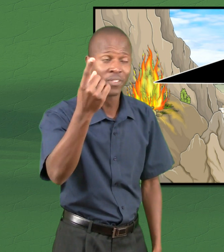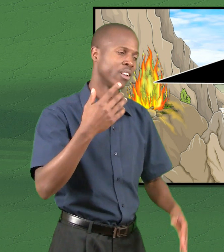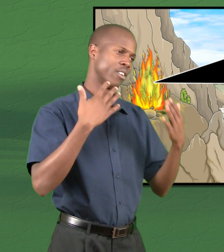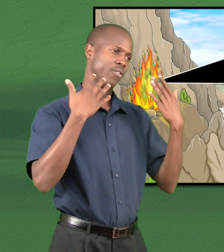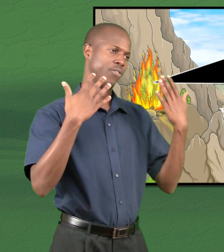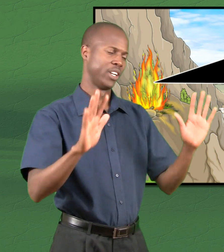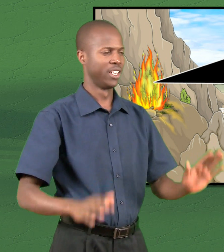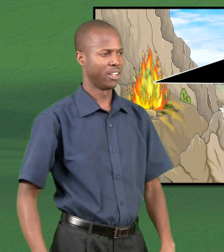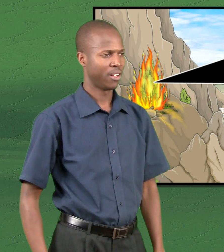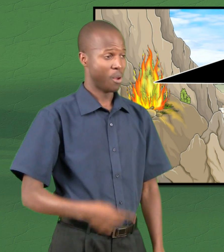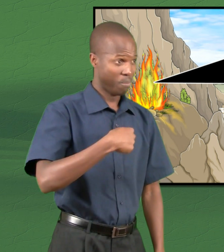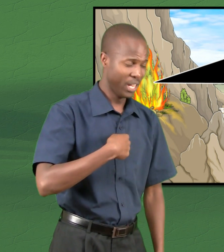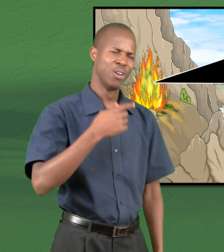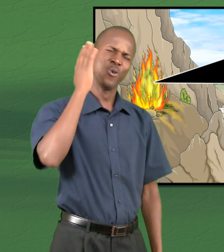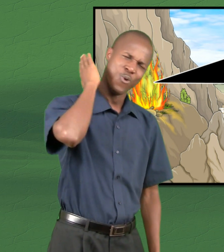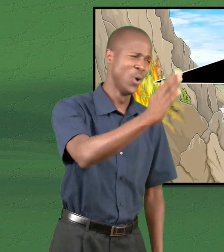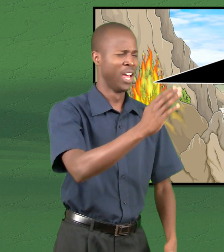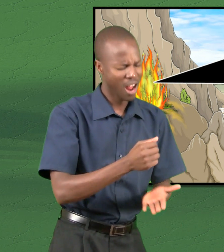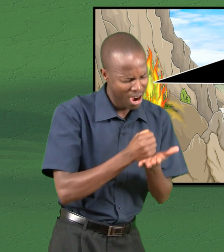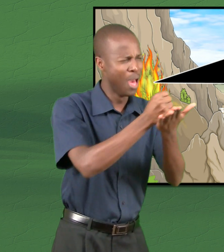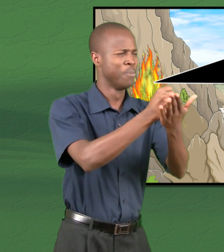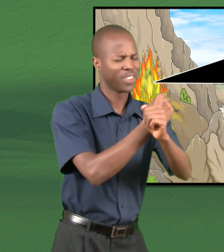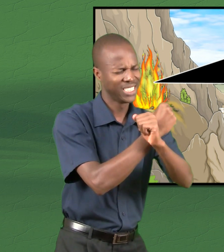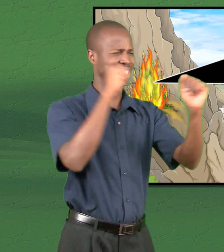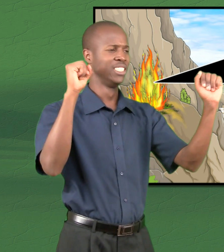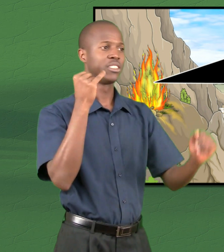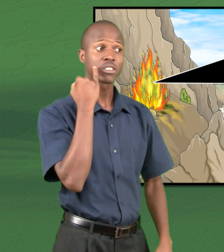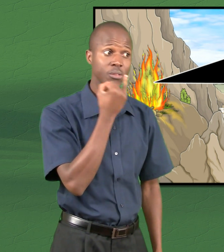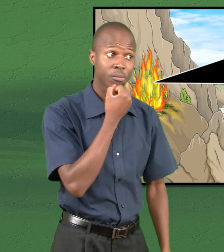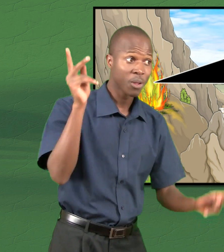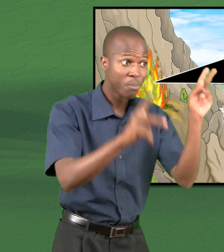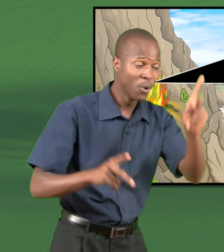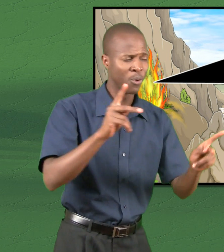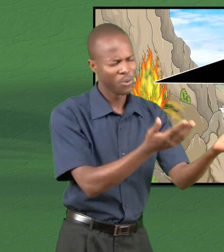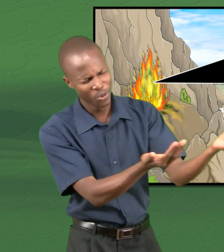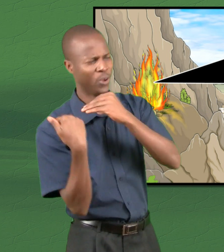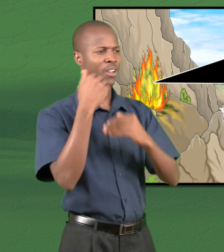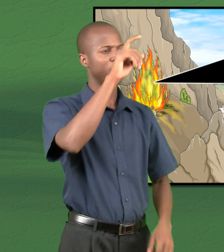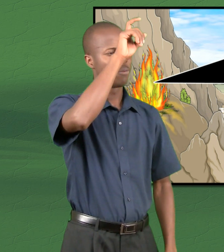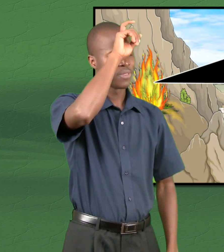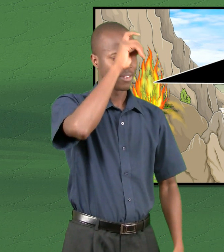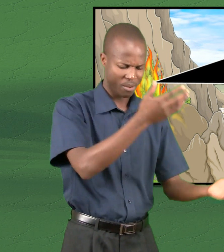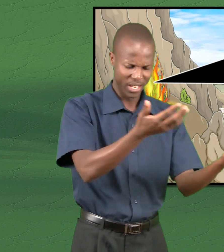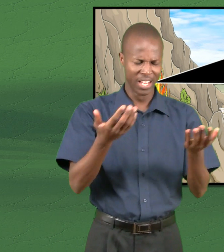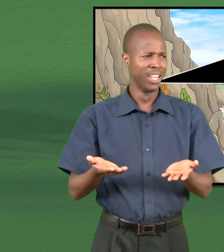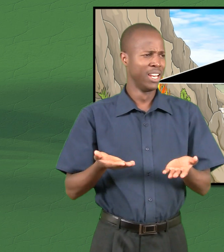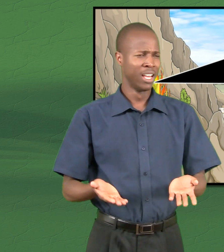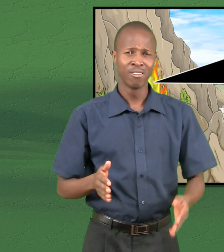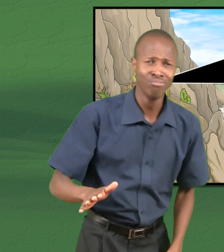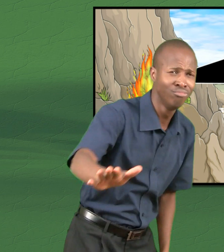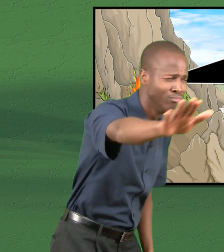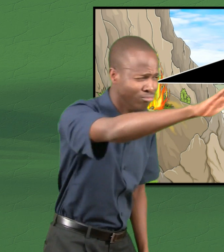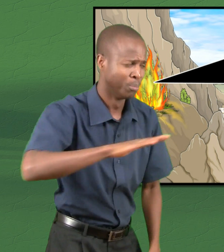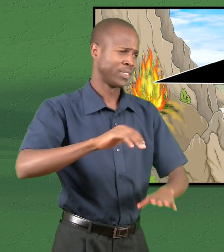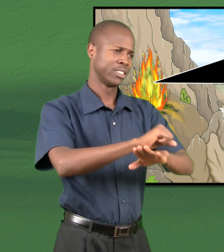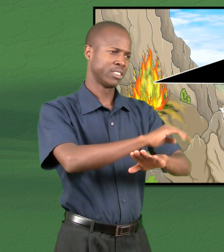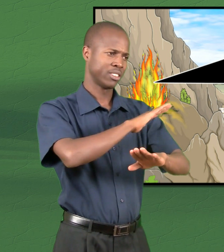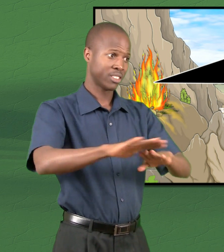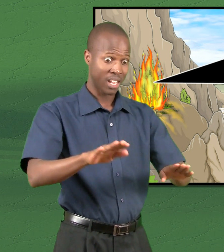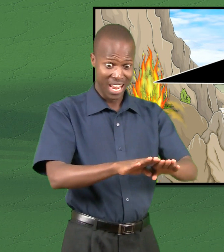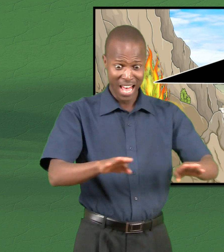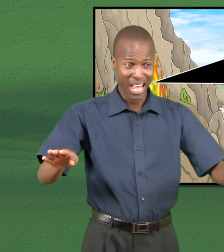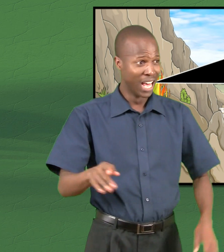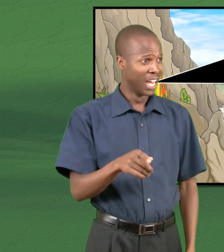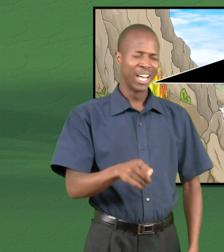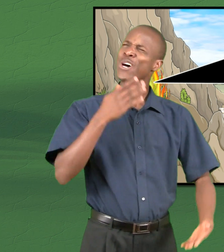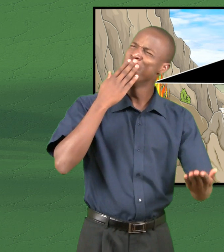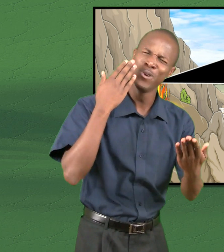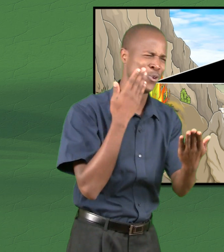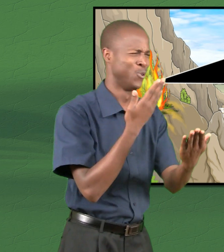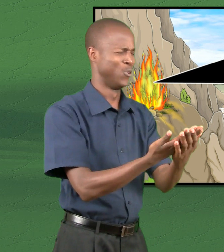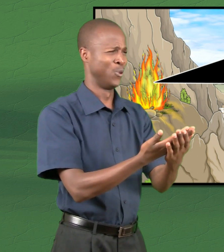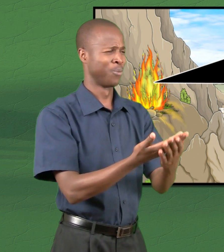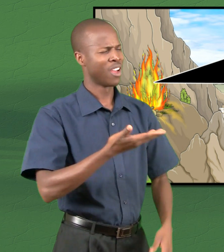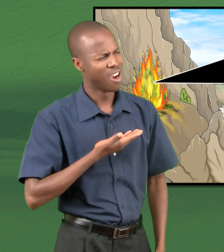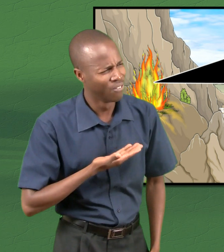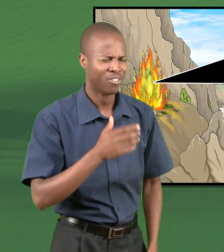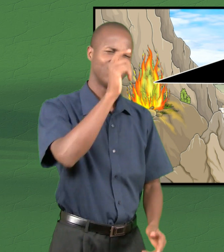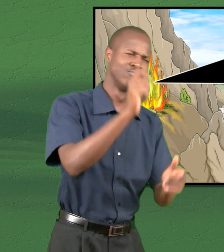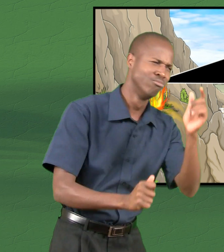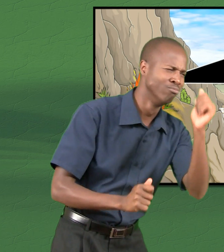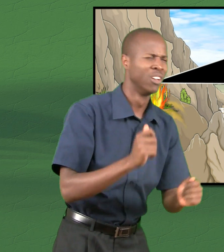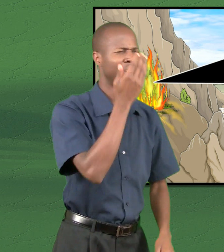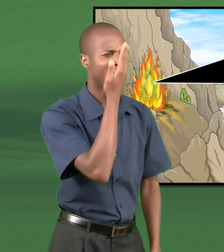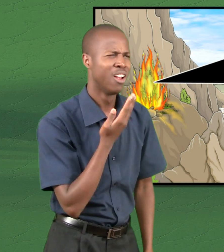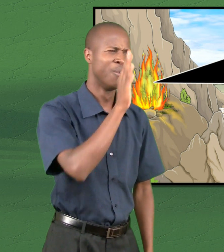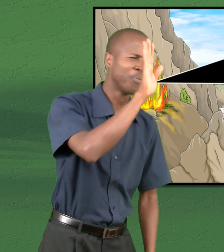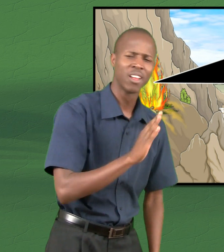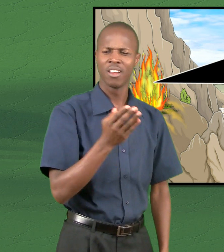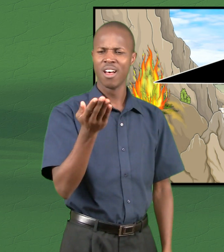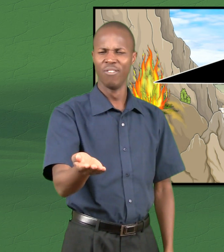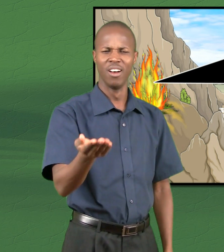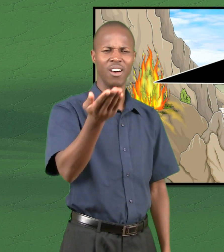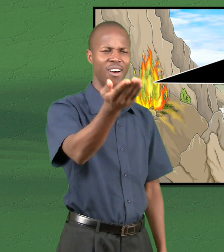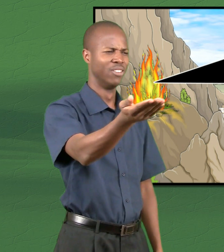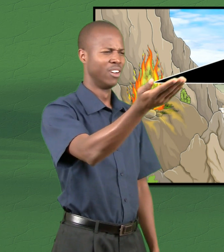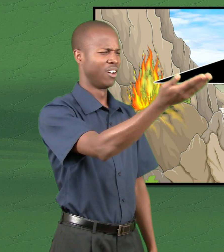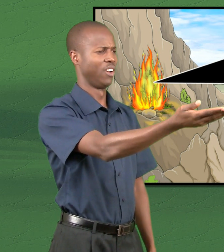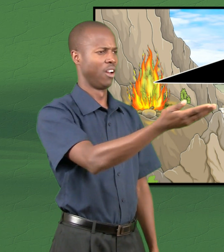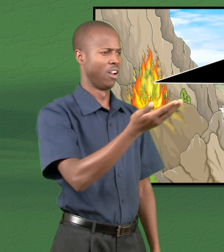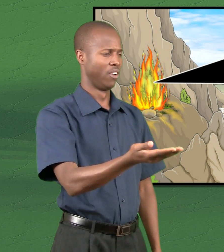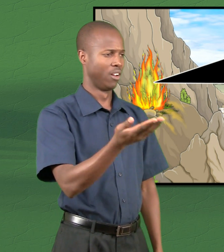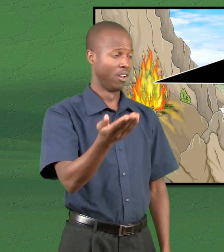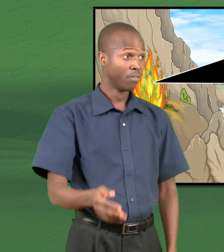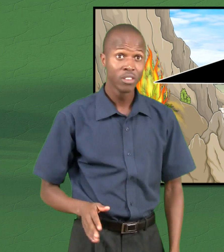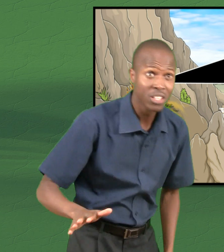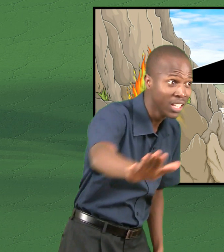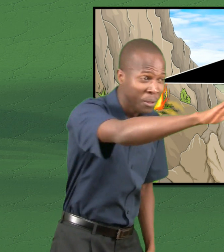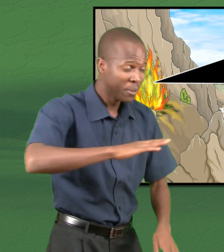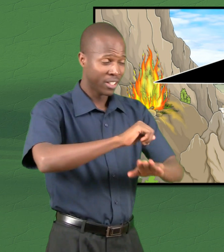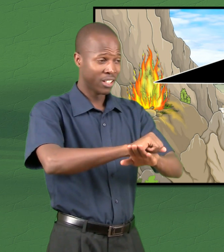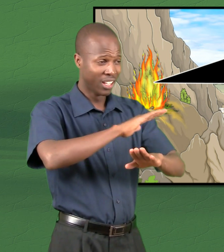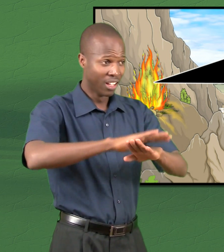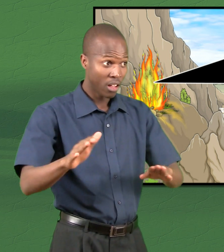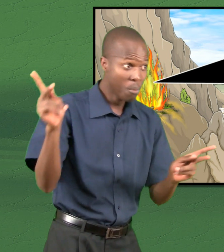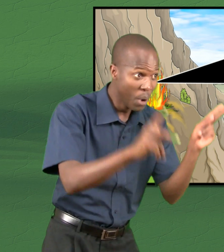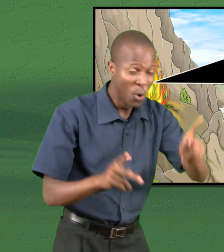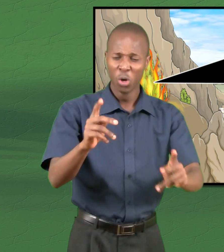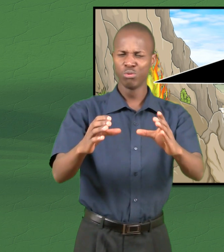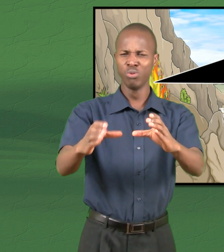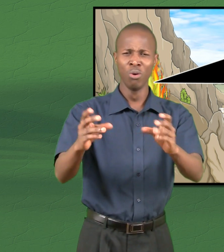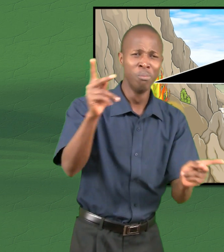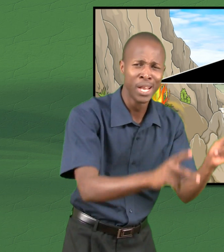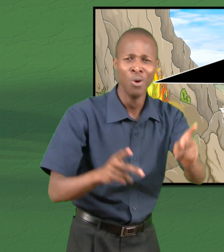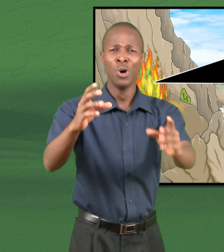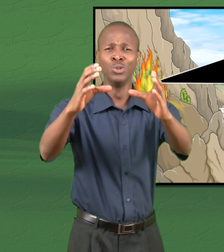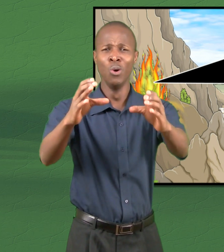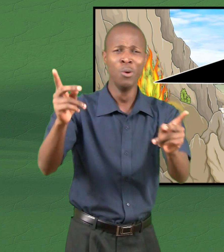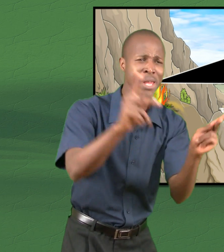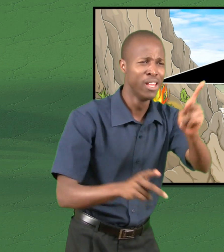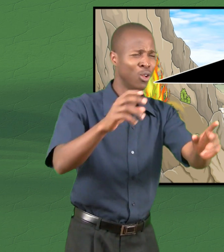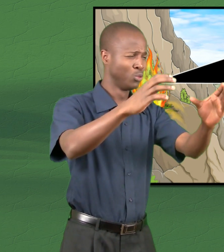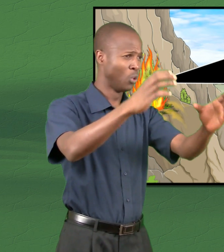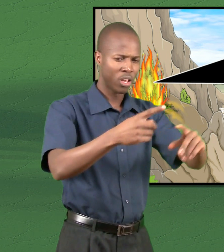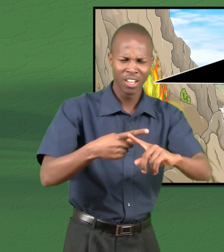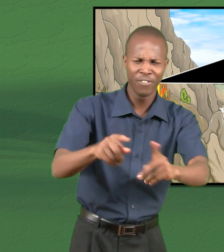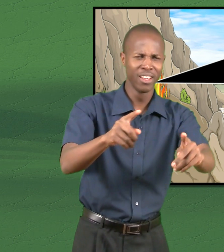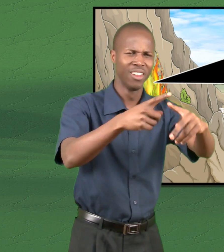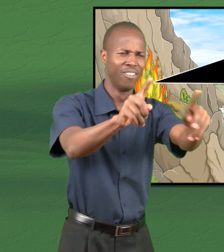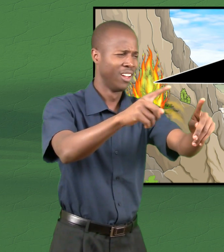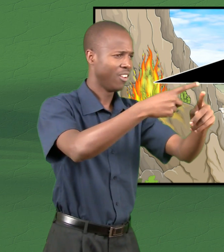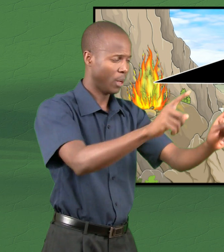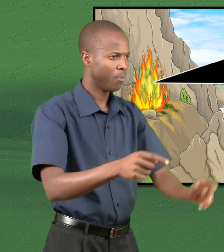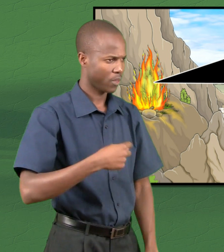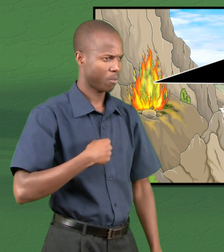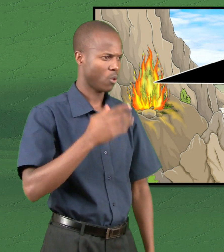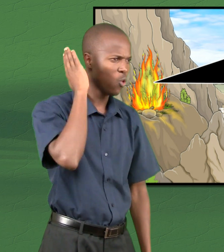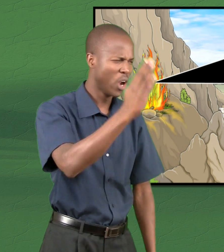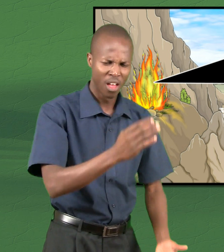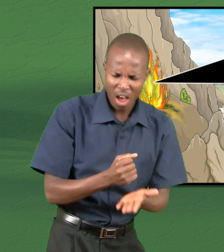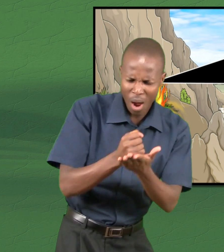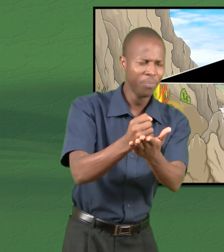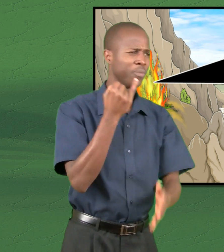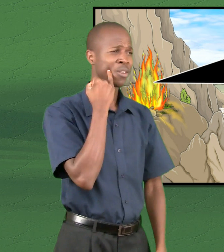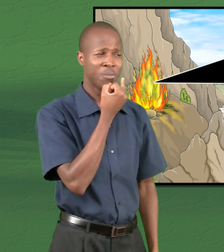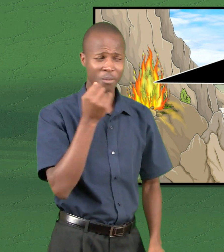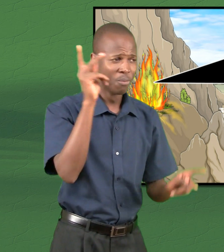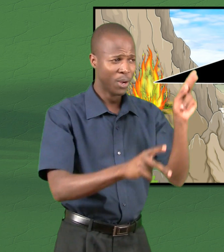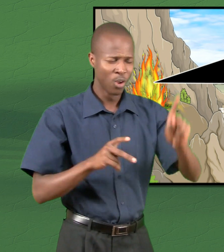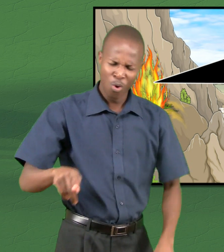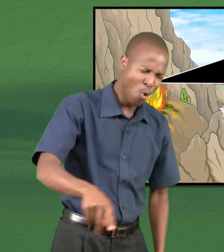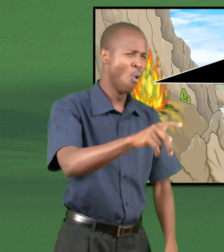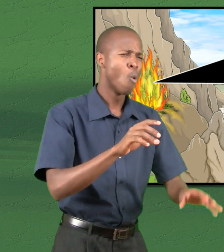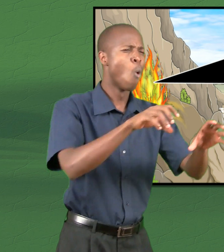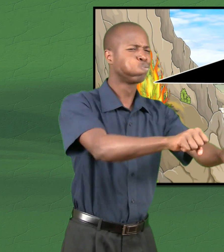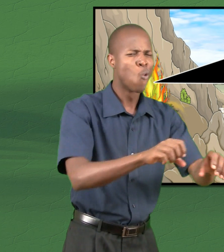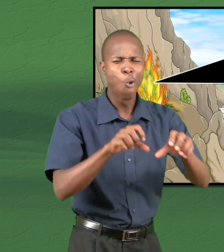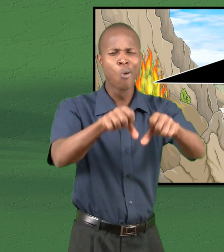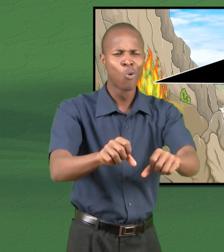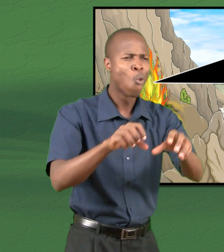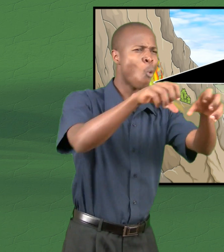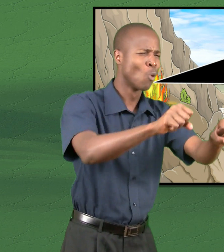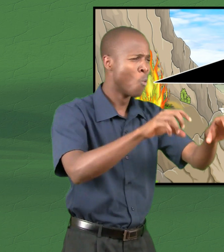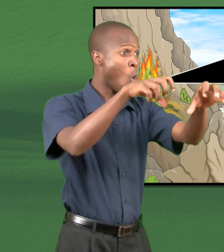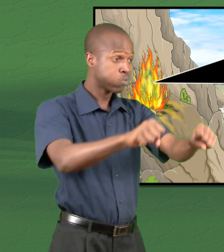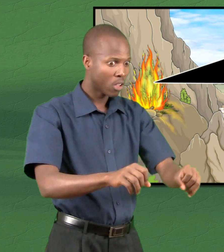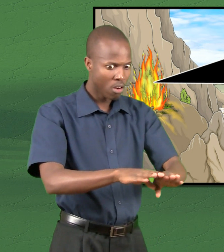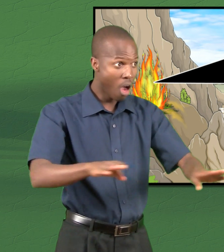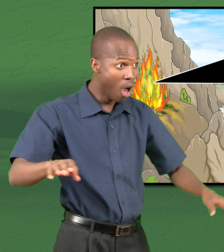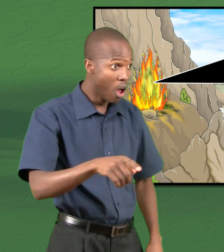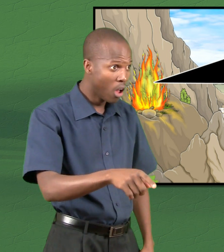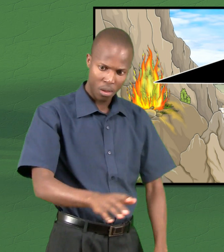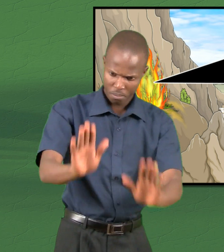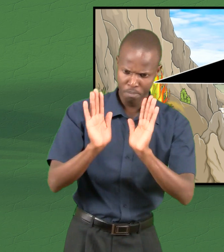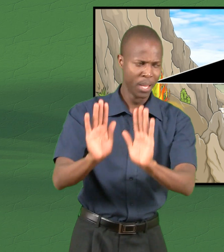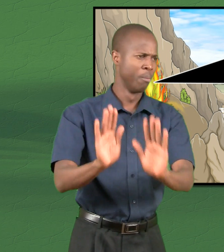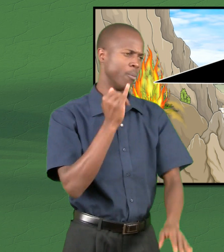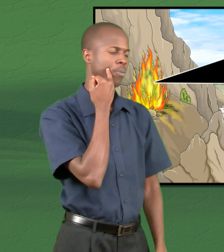And I have promised to bring you up out of your affliction in Egypt, into the land of the Canaanites, Hittites, Amorites, Perizzites, Hivites, and Jebusites—a land flowing with milk and honey.’